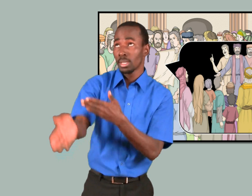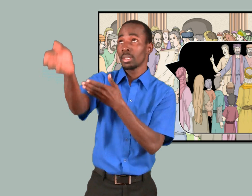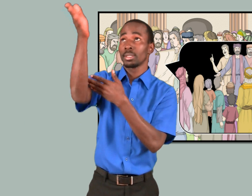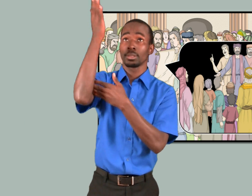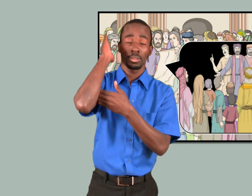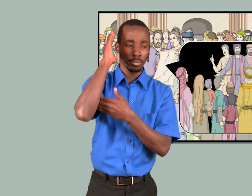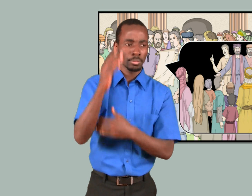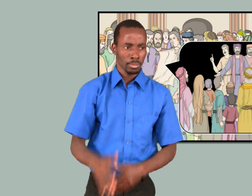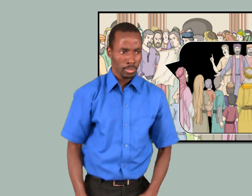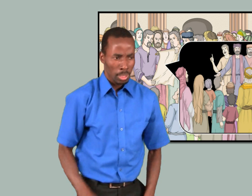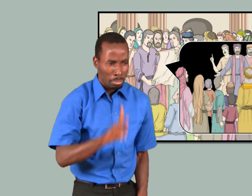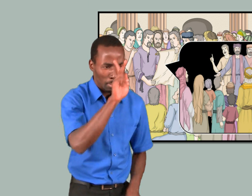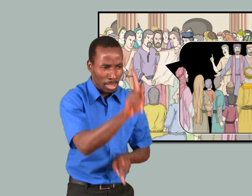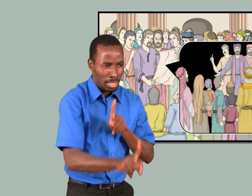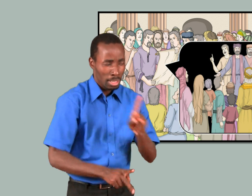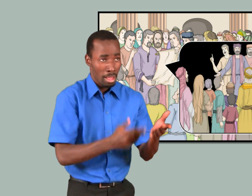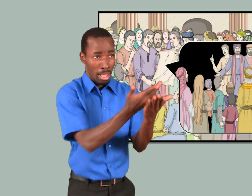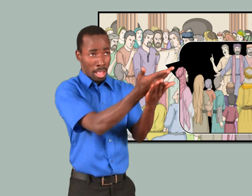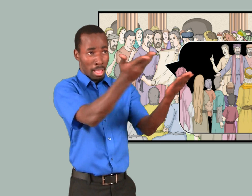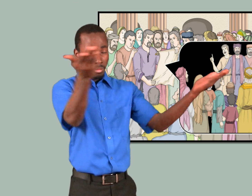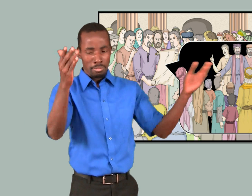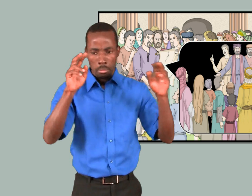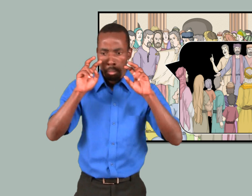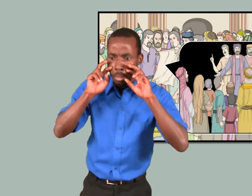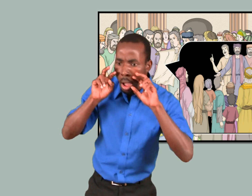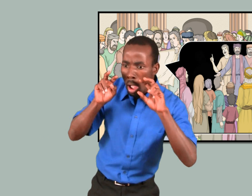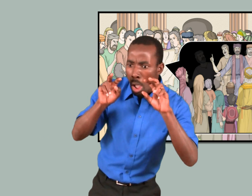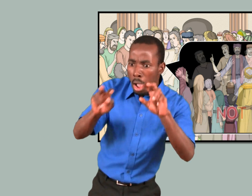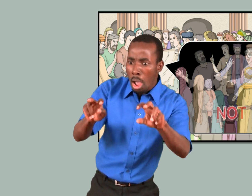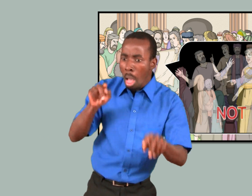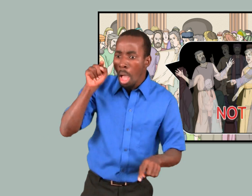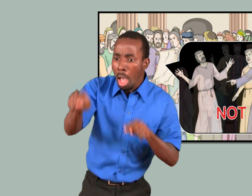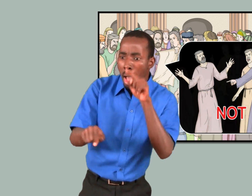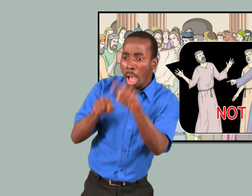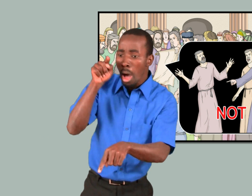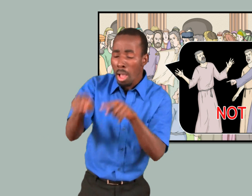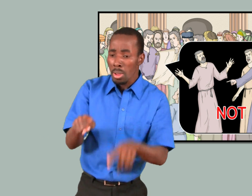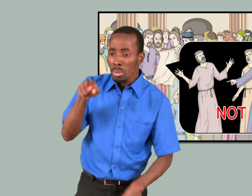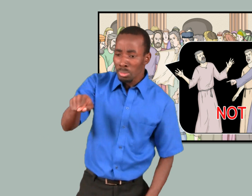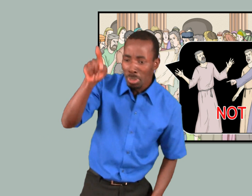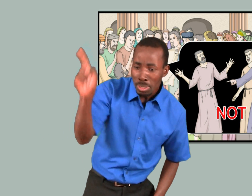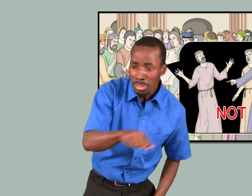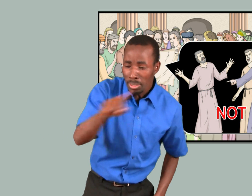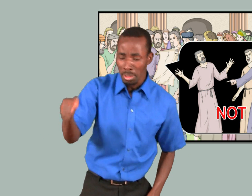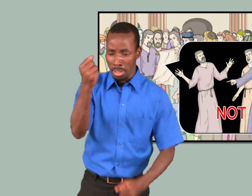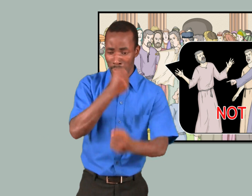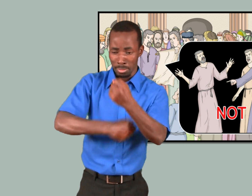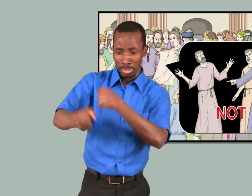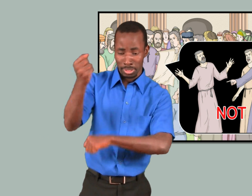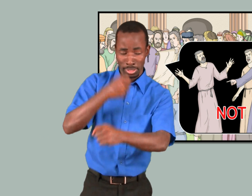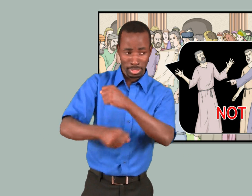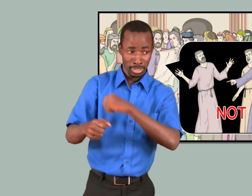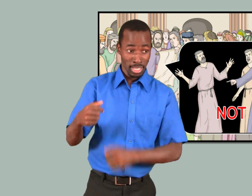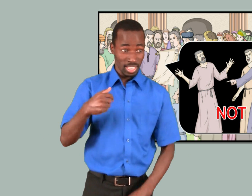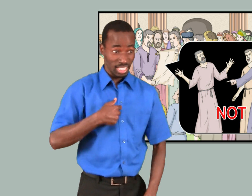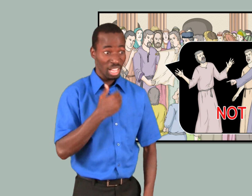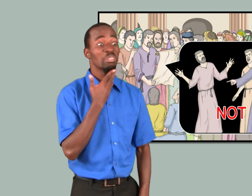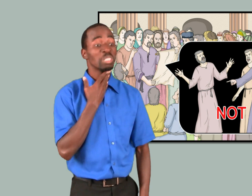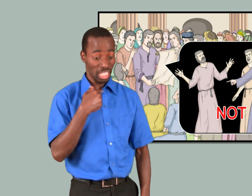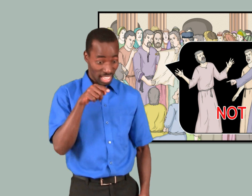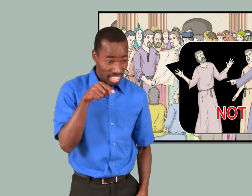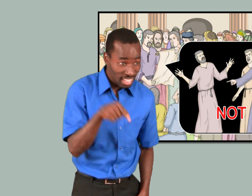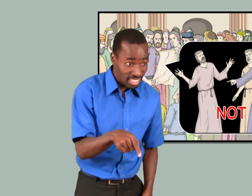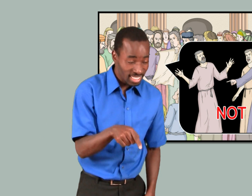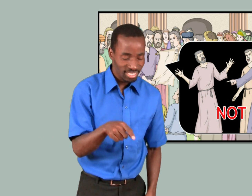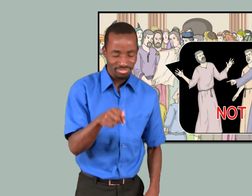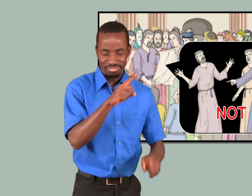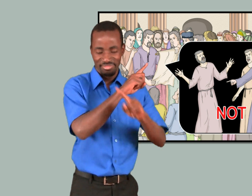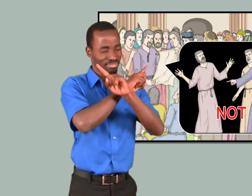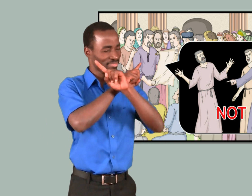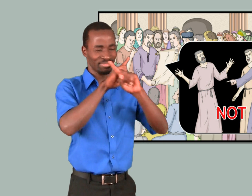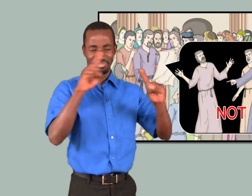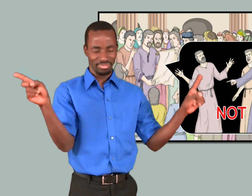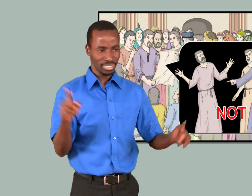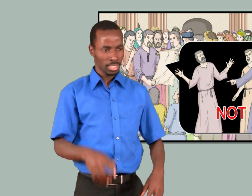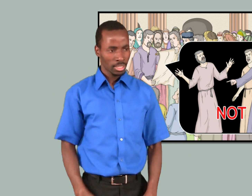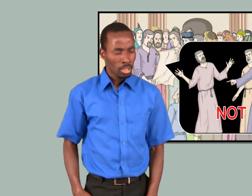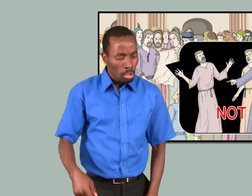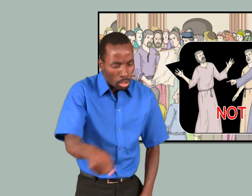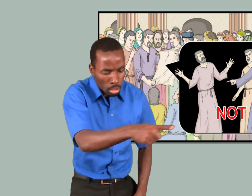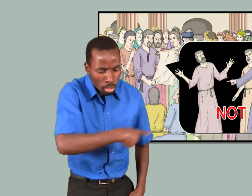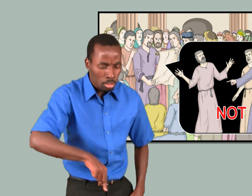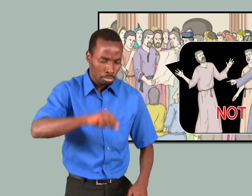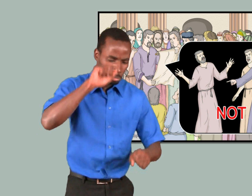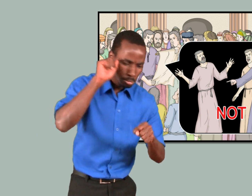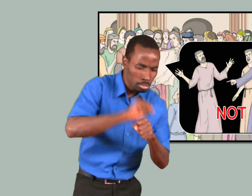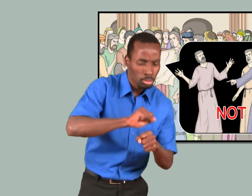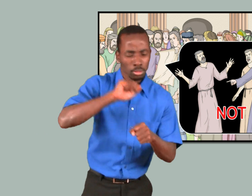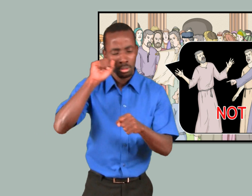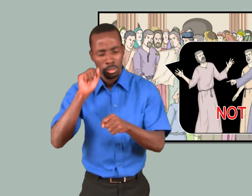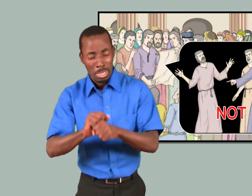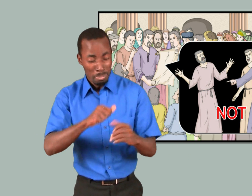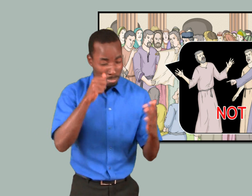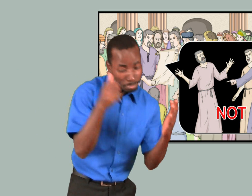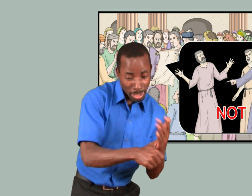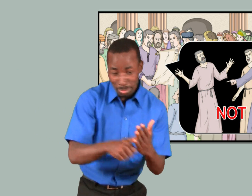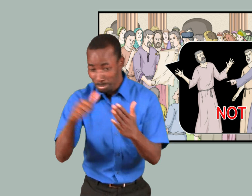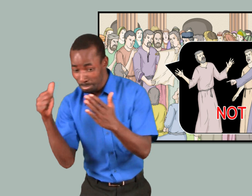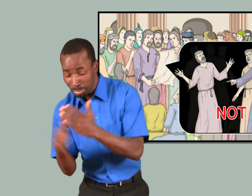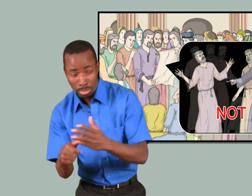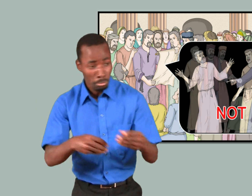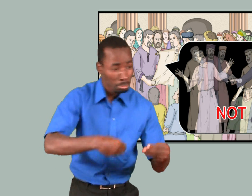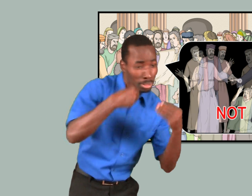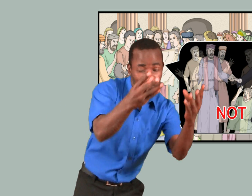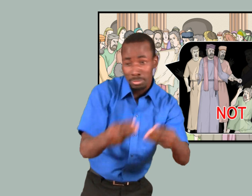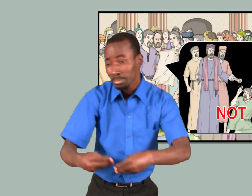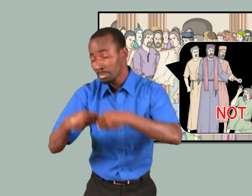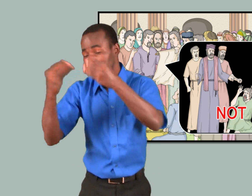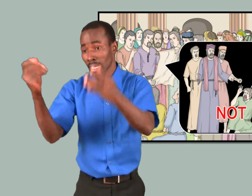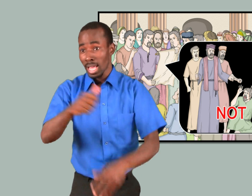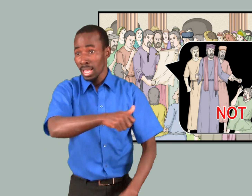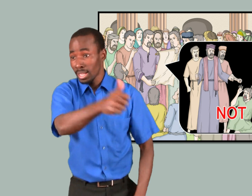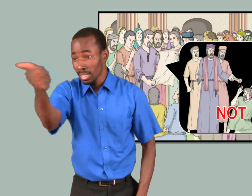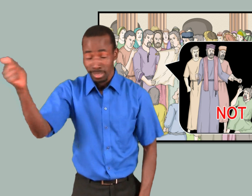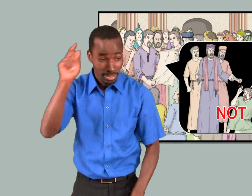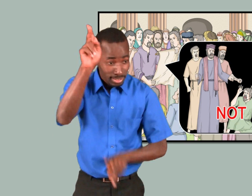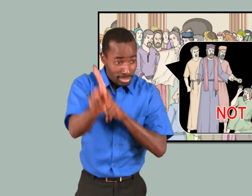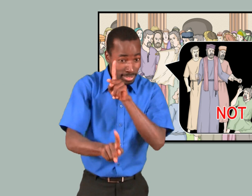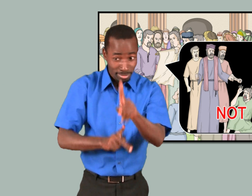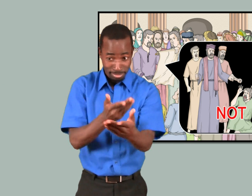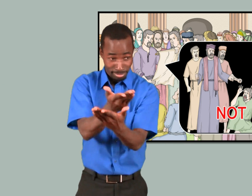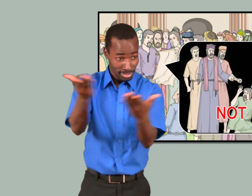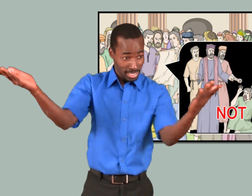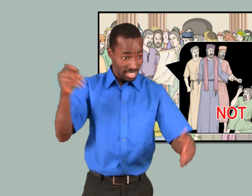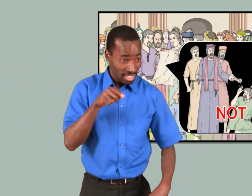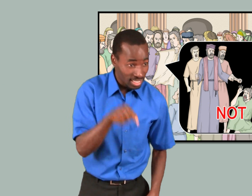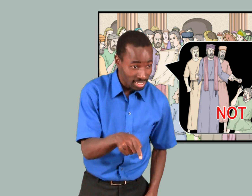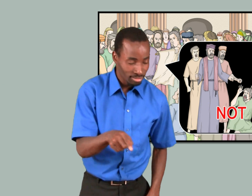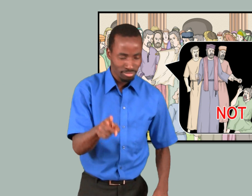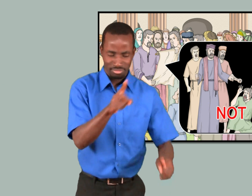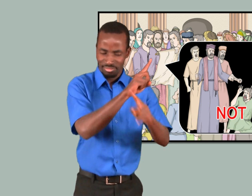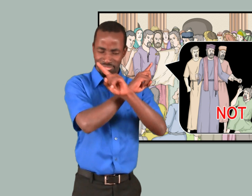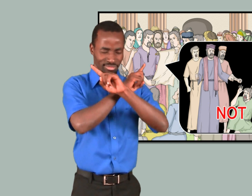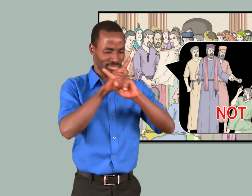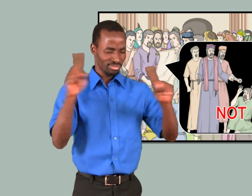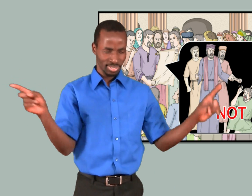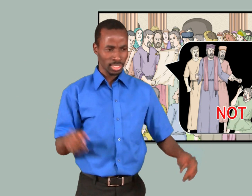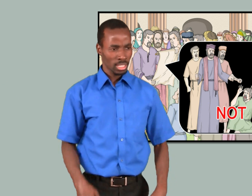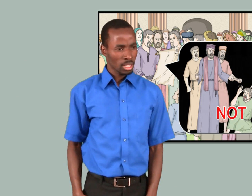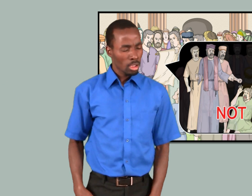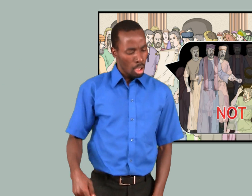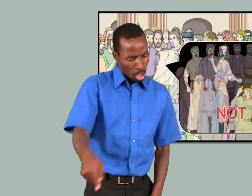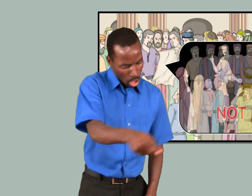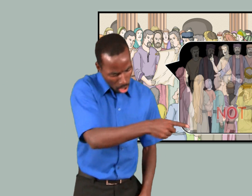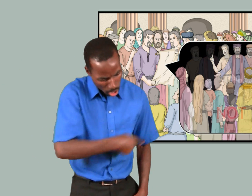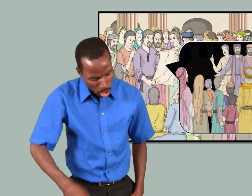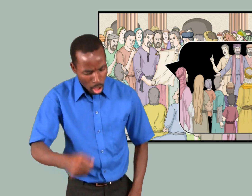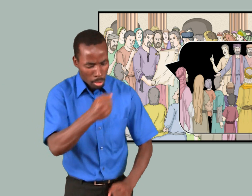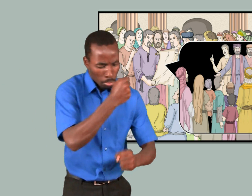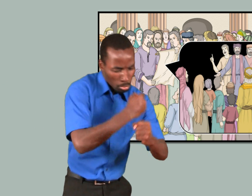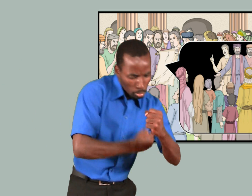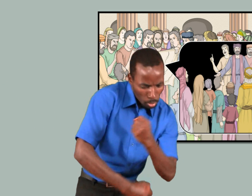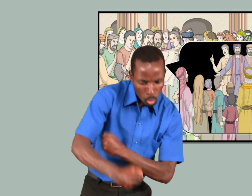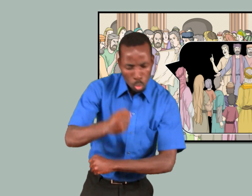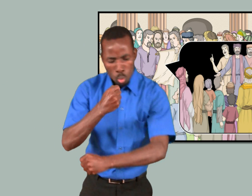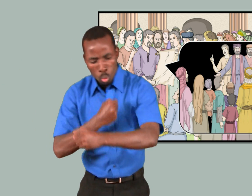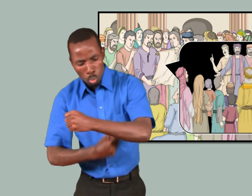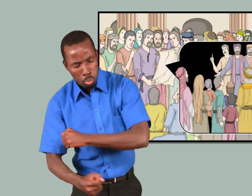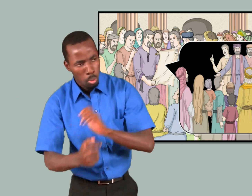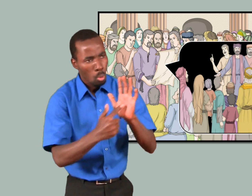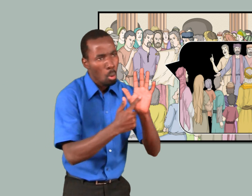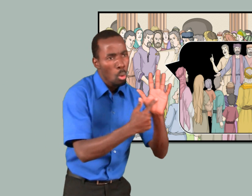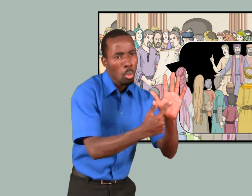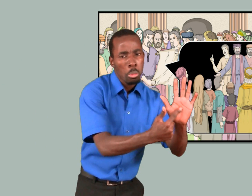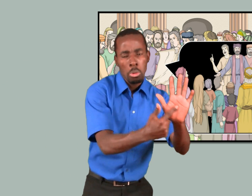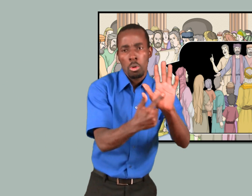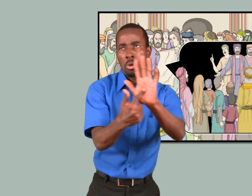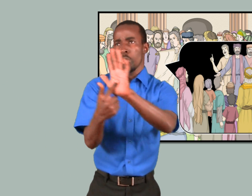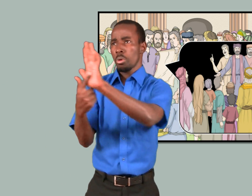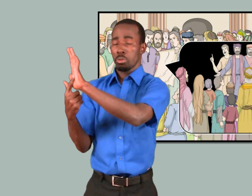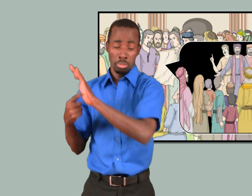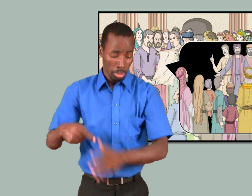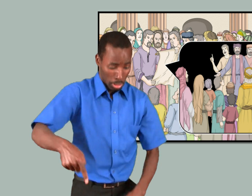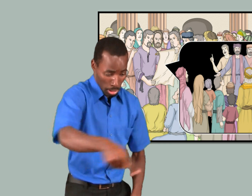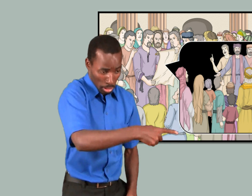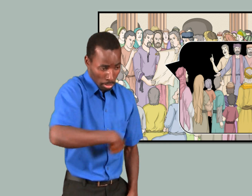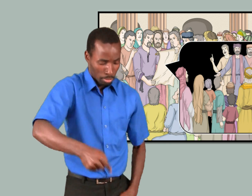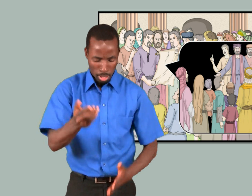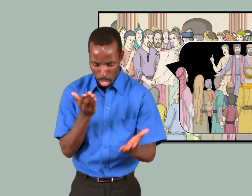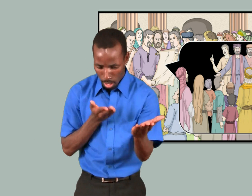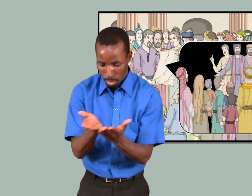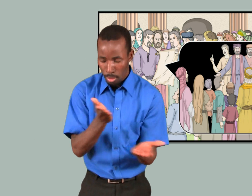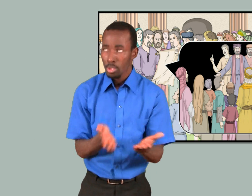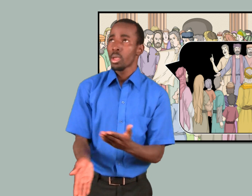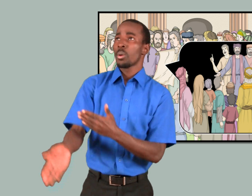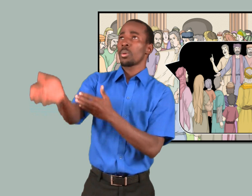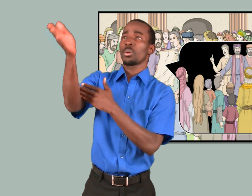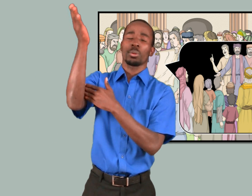We put no obstacle in anyone’s way, so that no one can discredit our ministry.